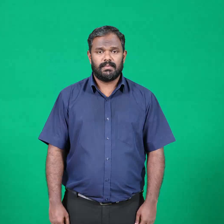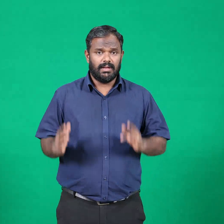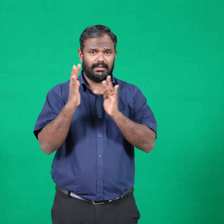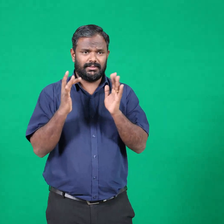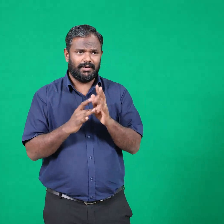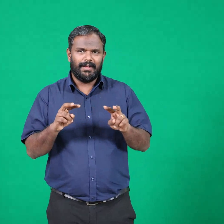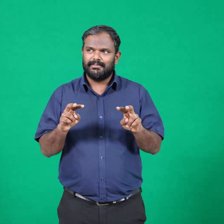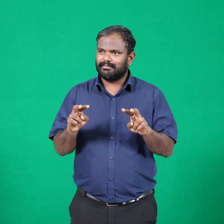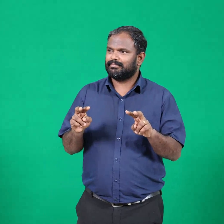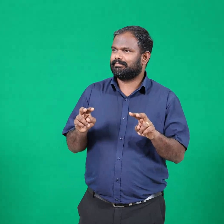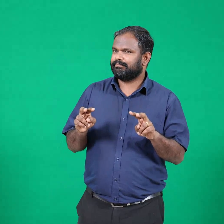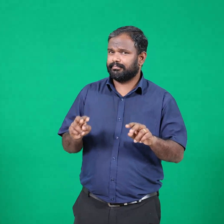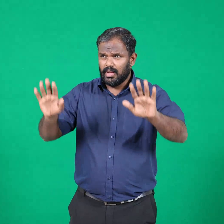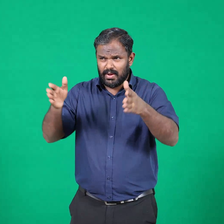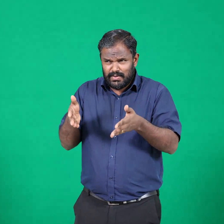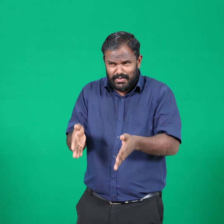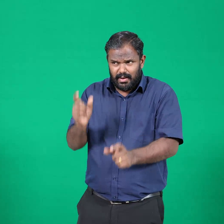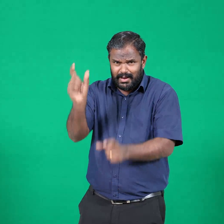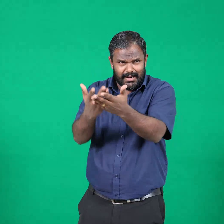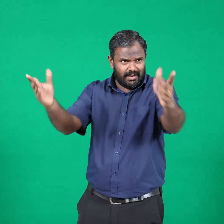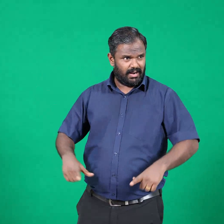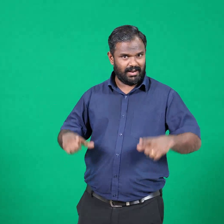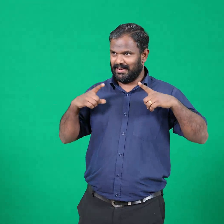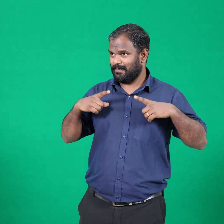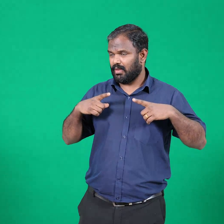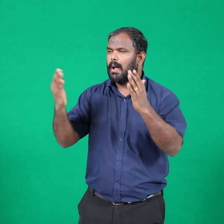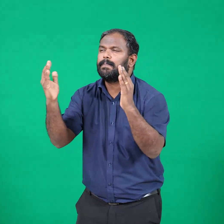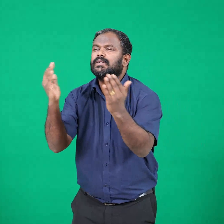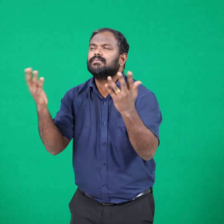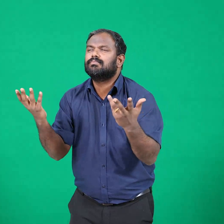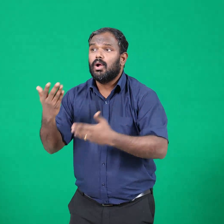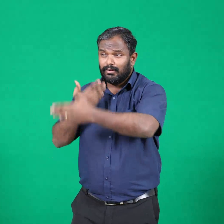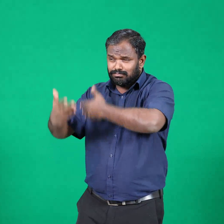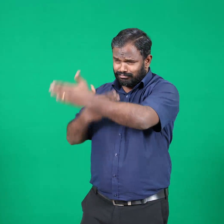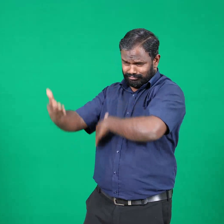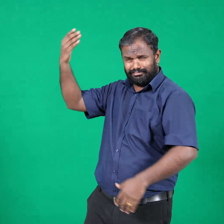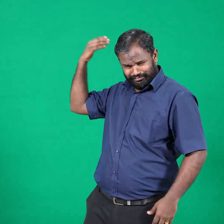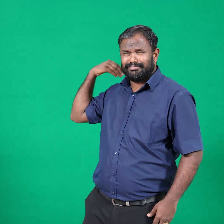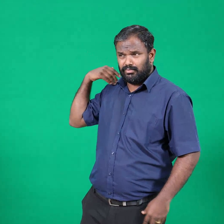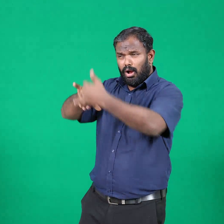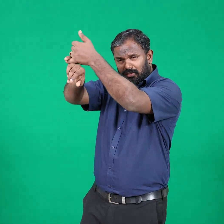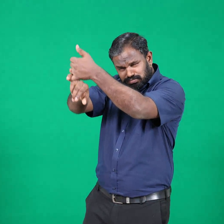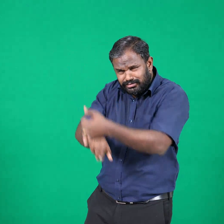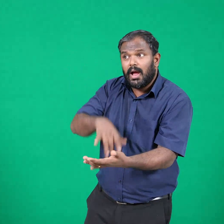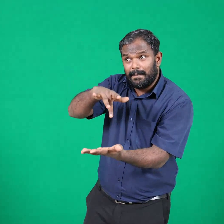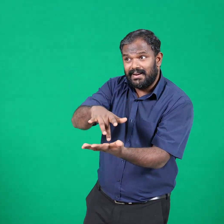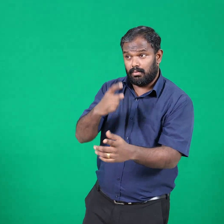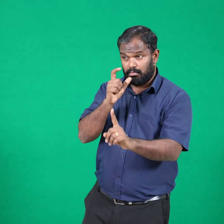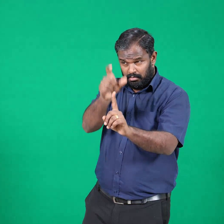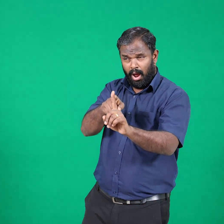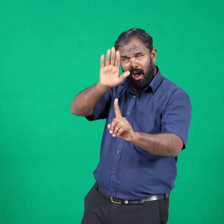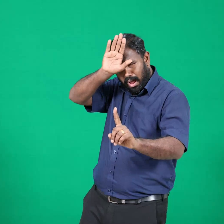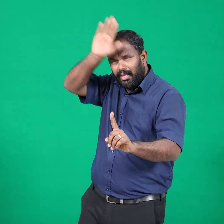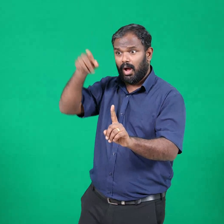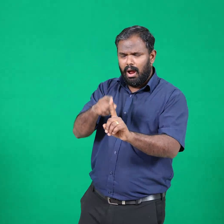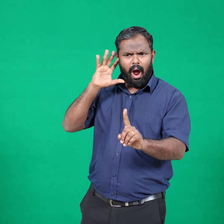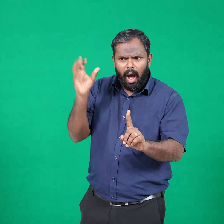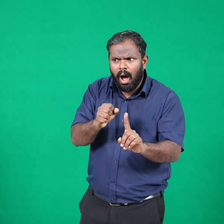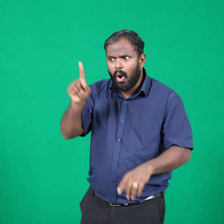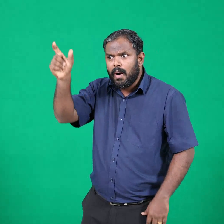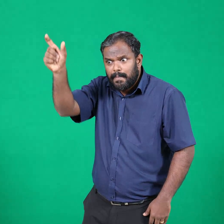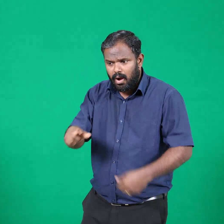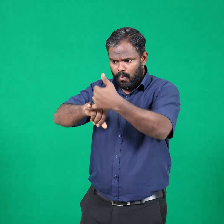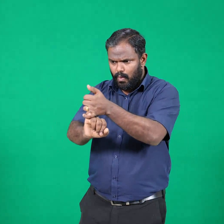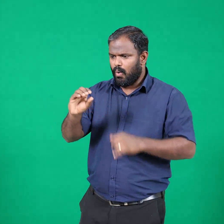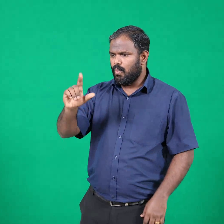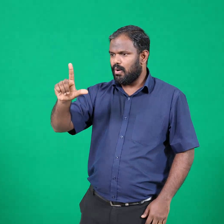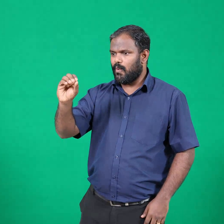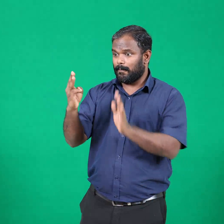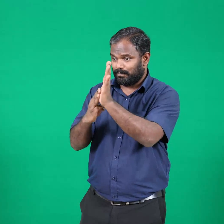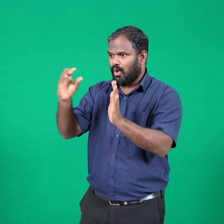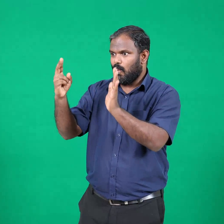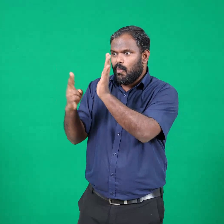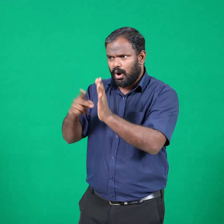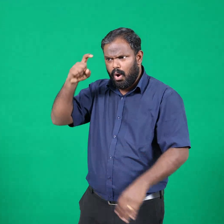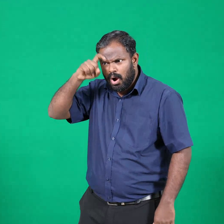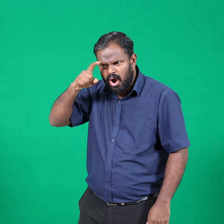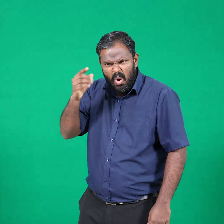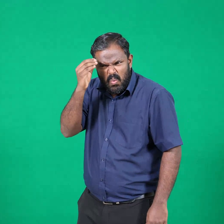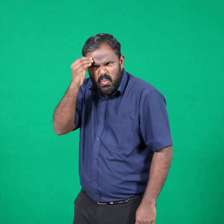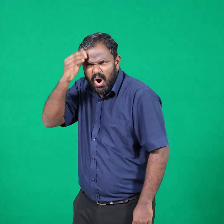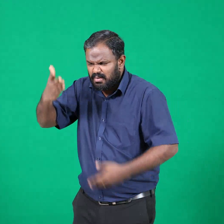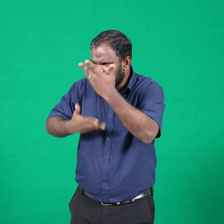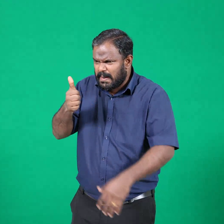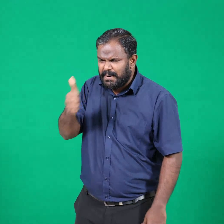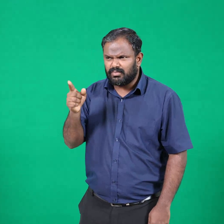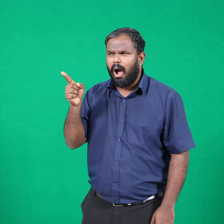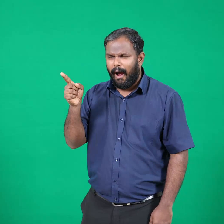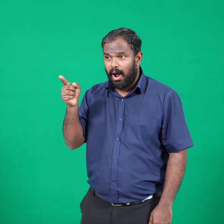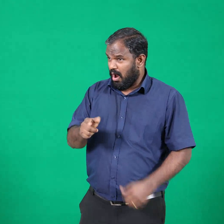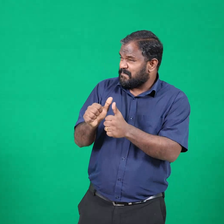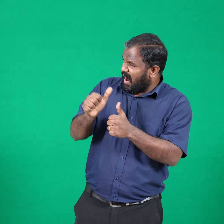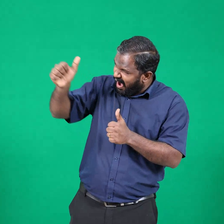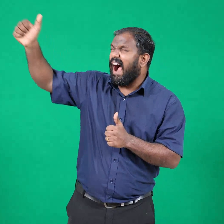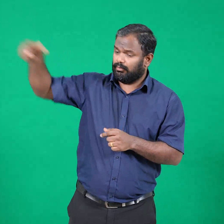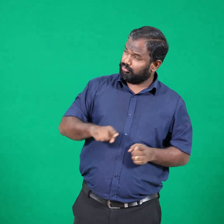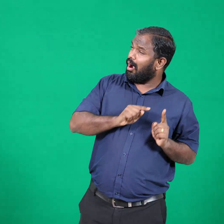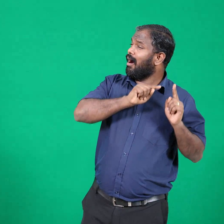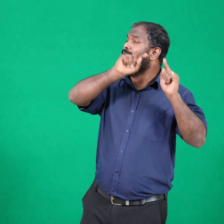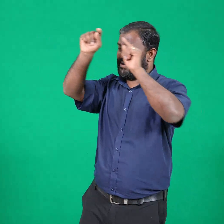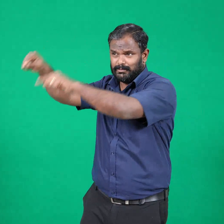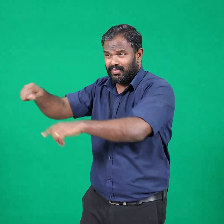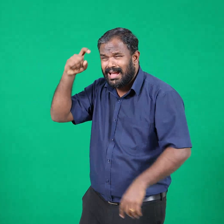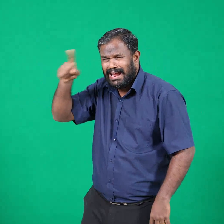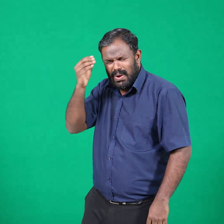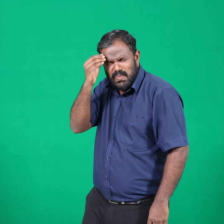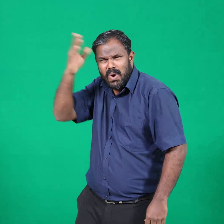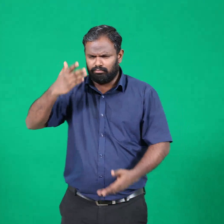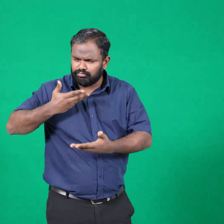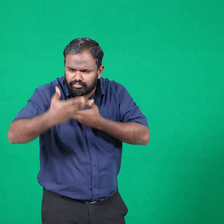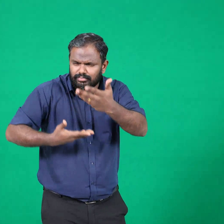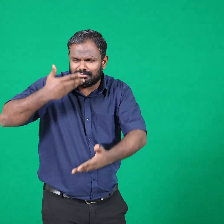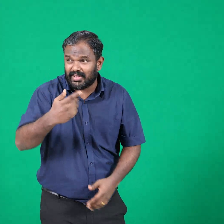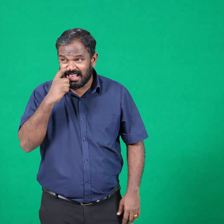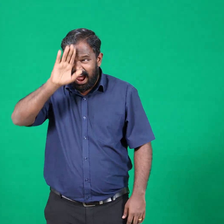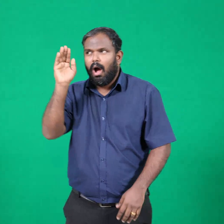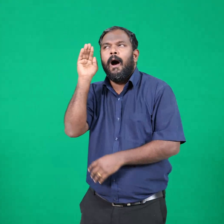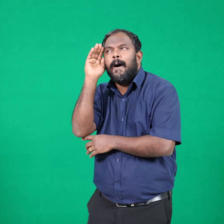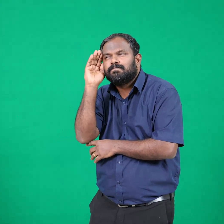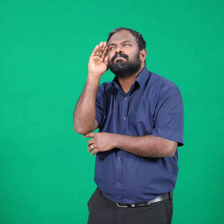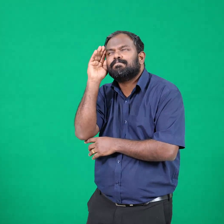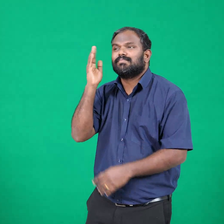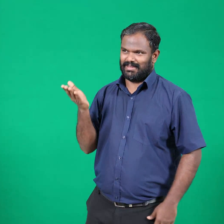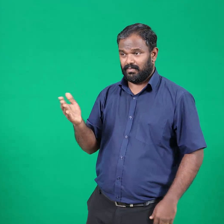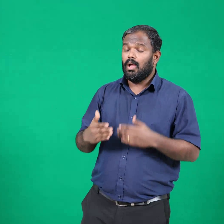The Queen of the South will rise at the judgment with the men of this generation and condemn them;